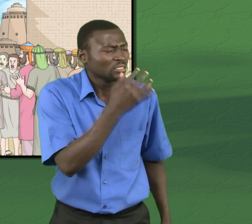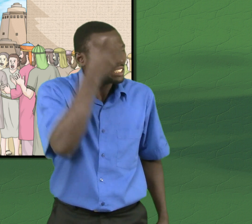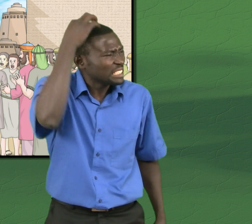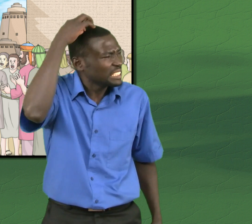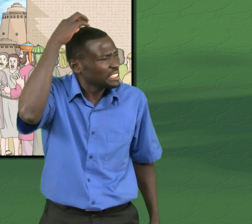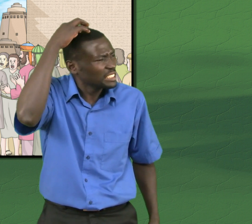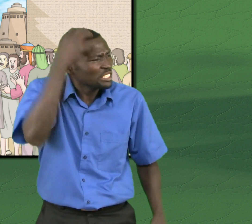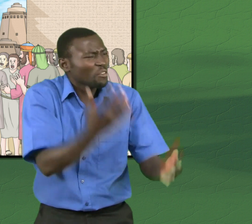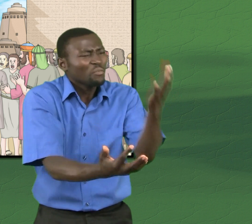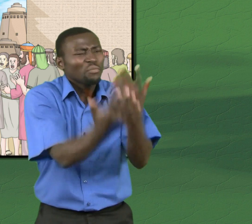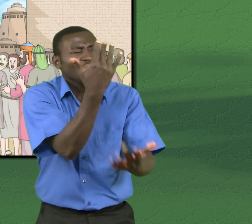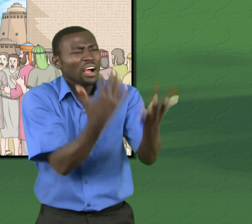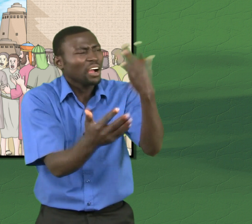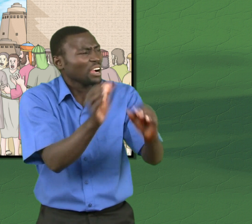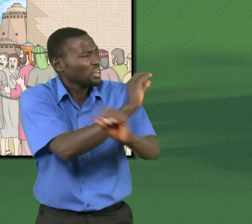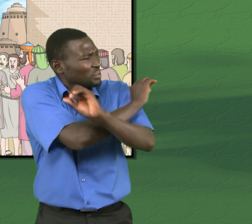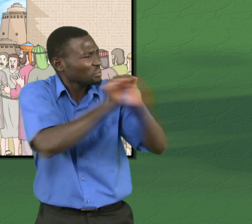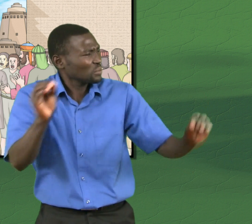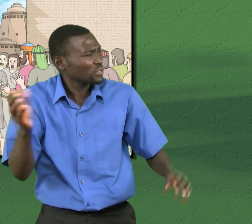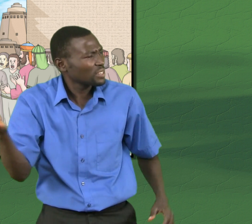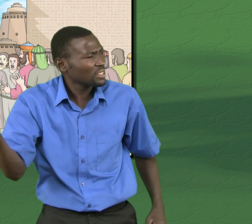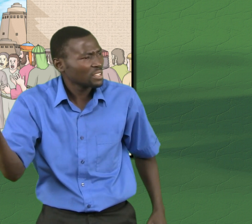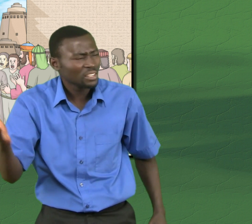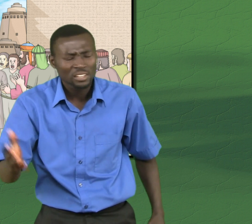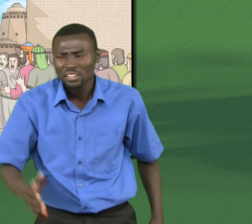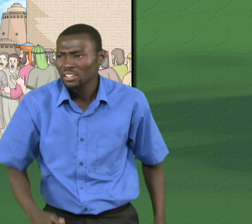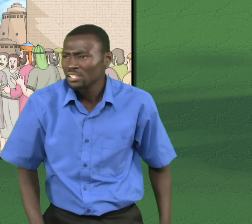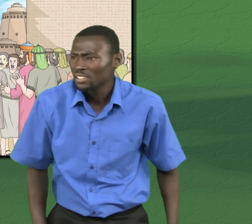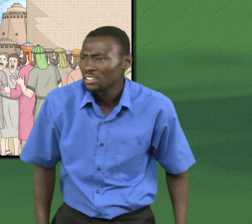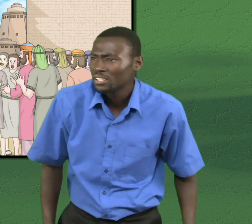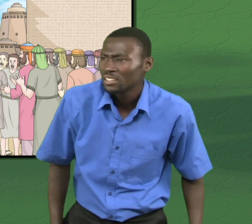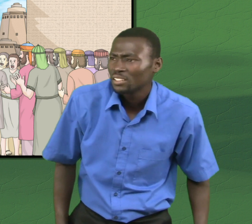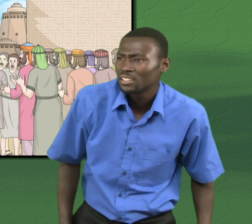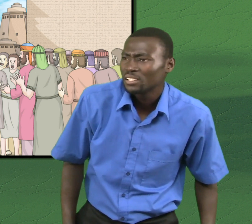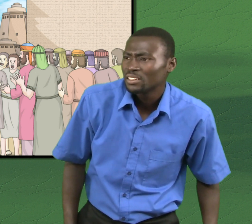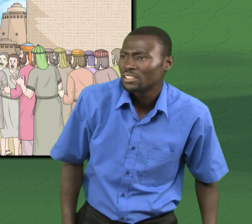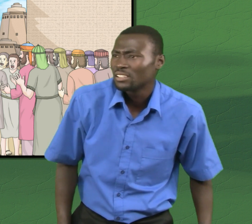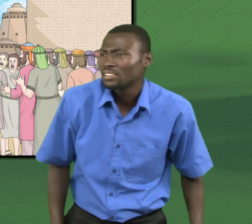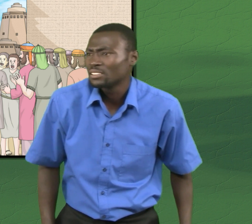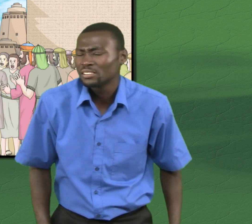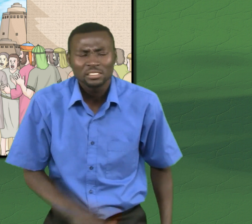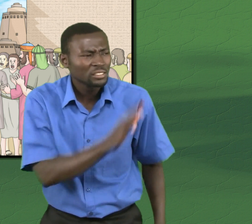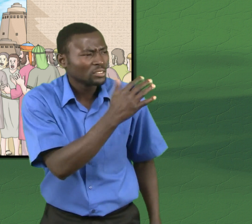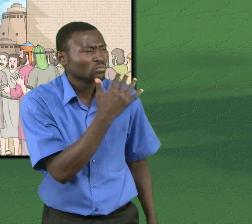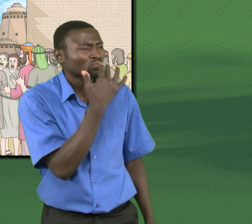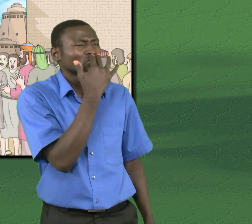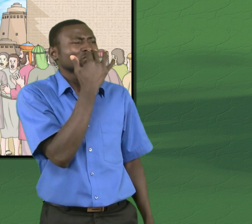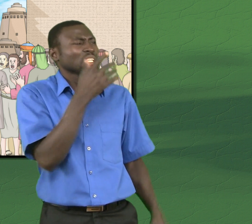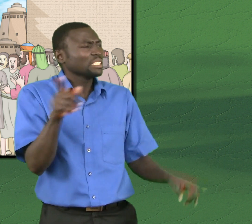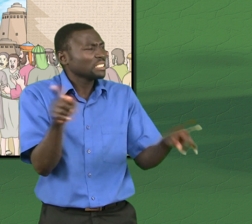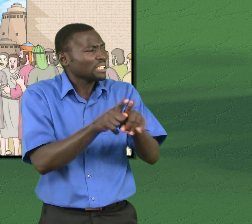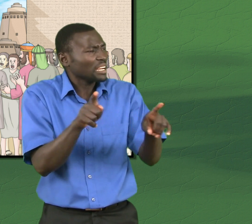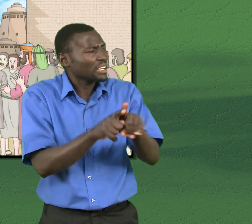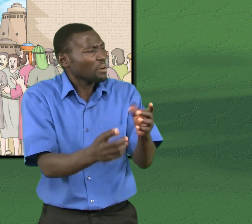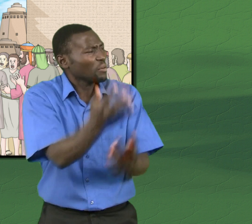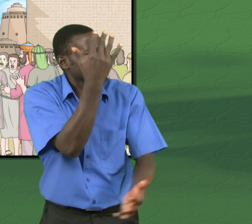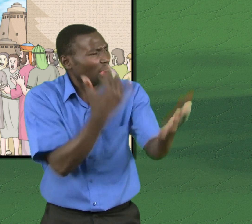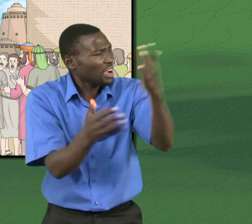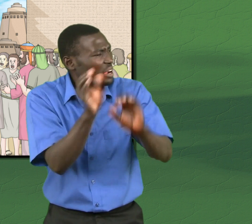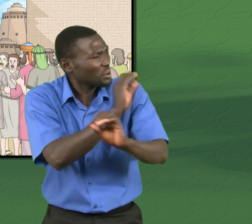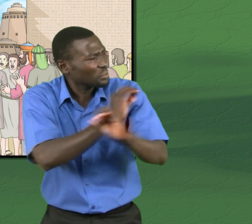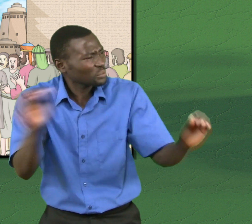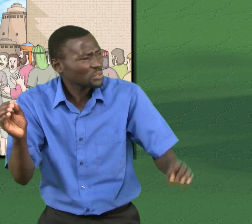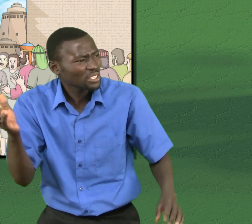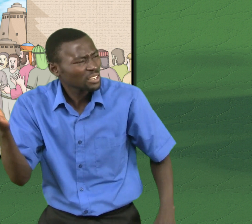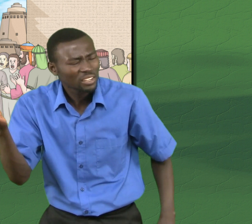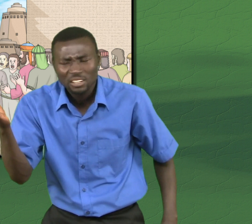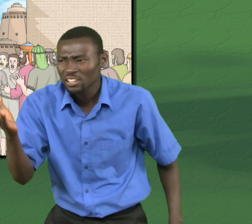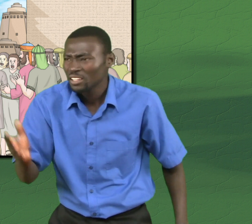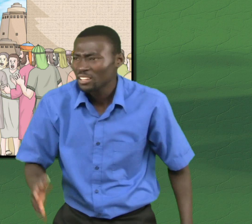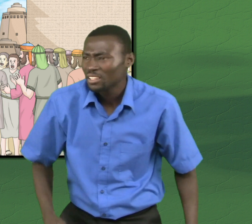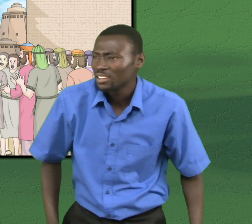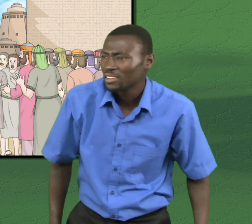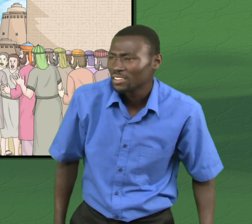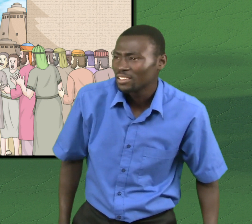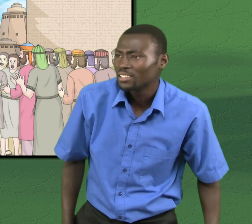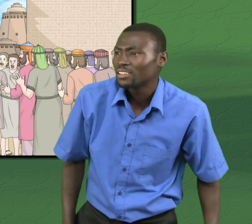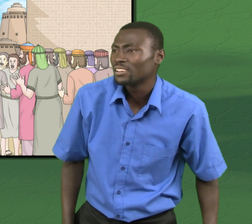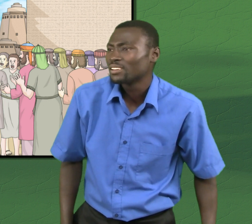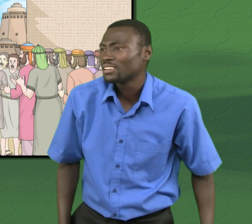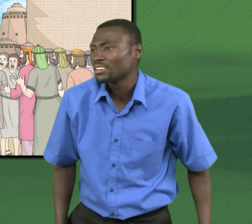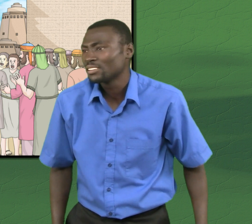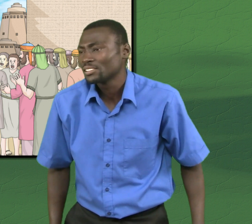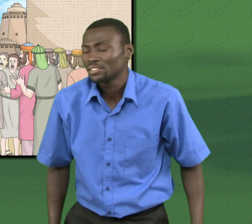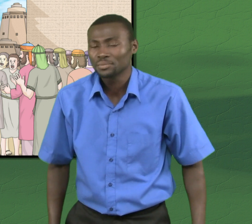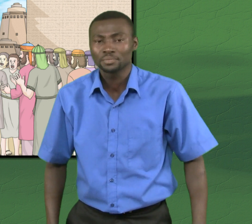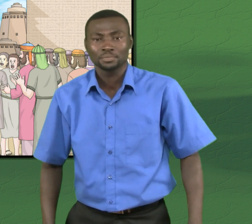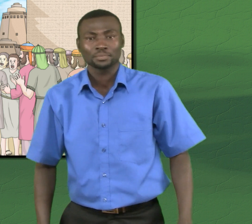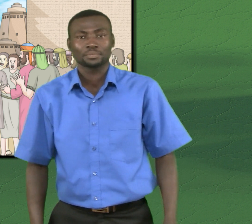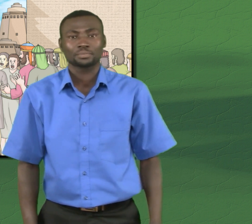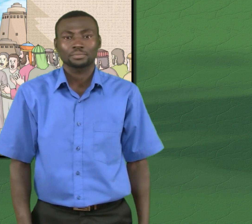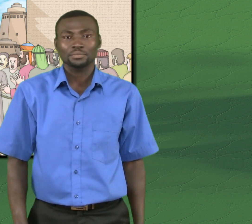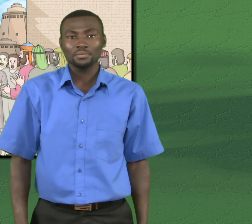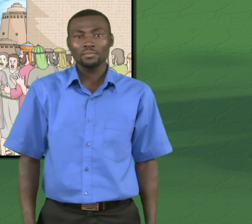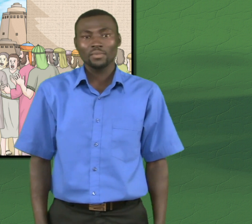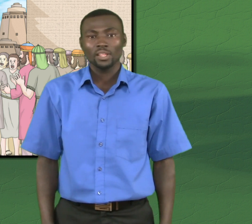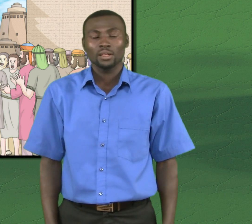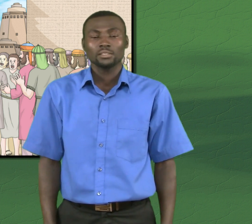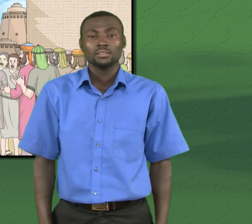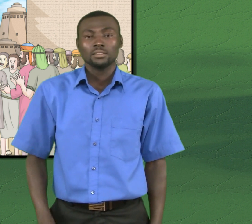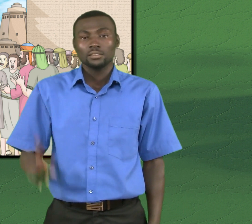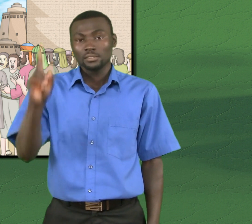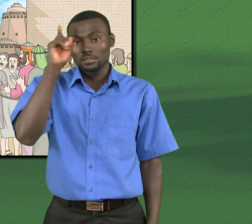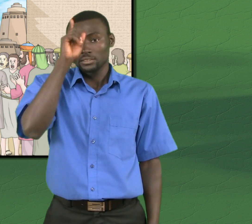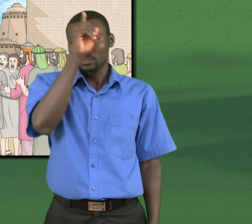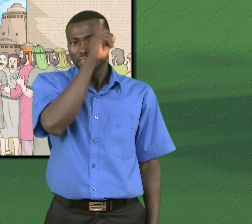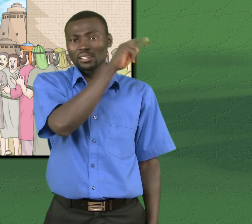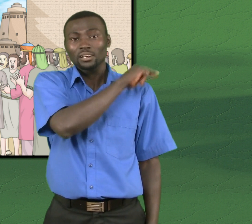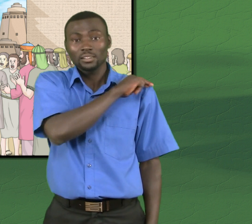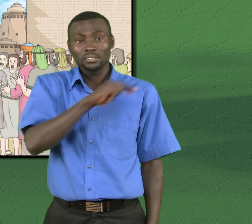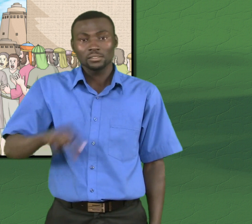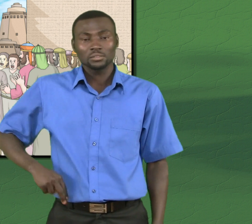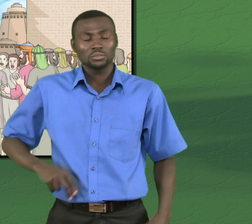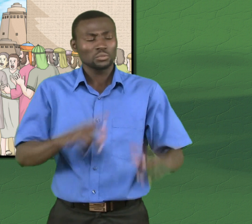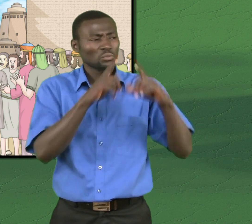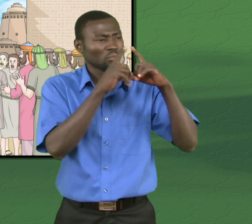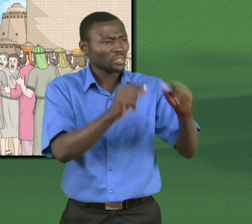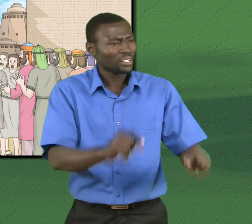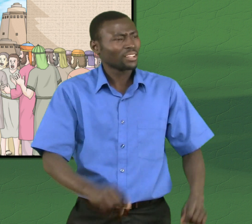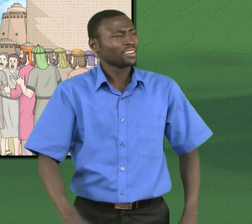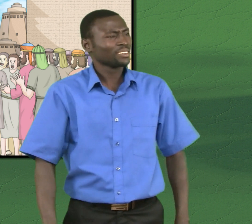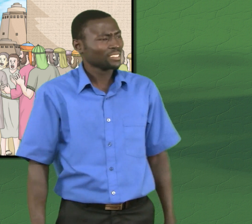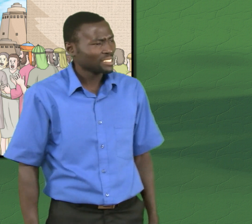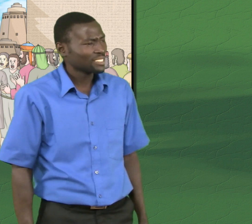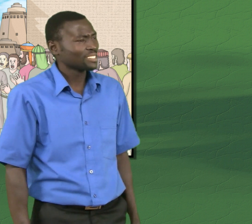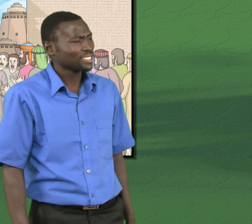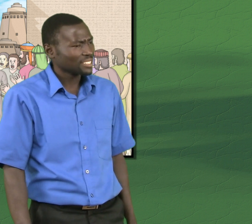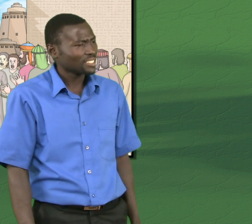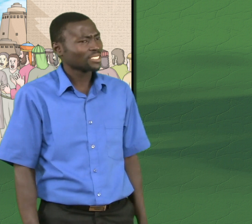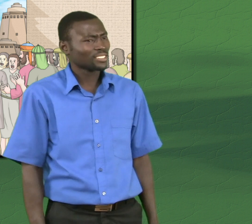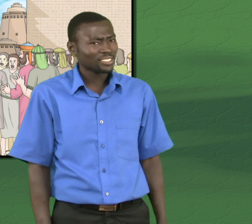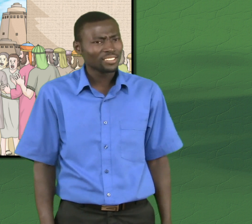Not a hair of their heads was singed, their robes were unaffected, and there was no smell of fire on them.